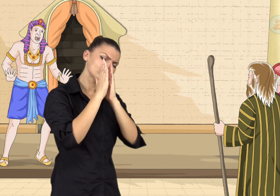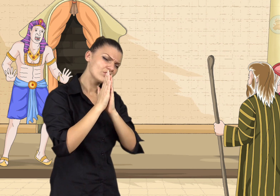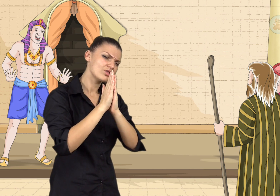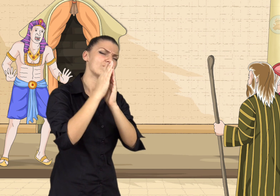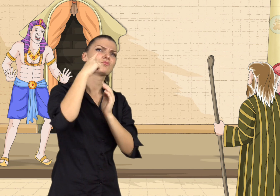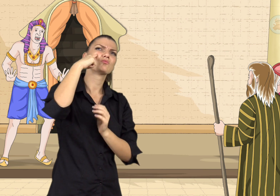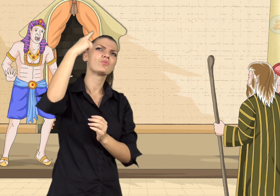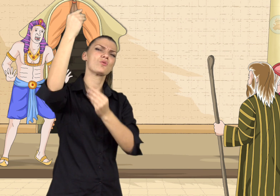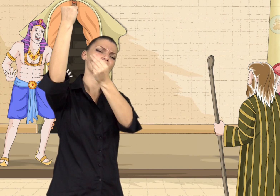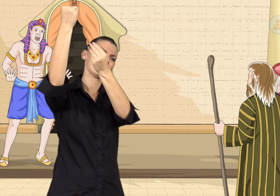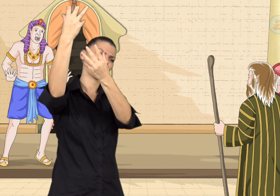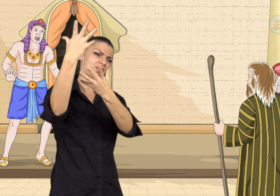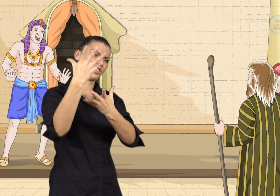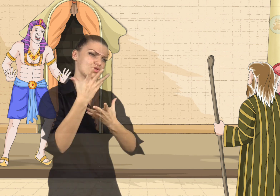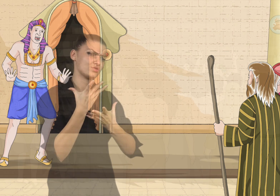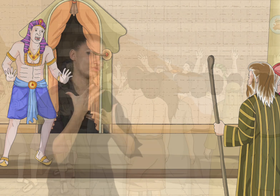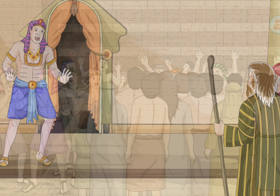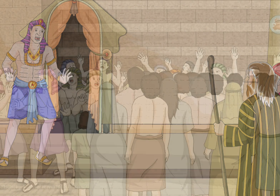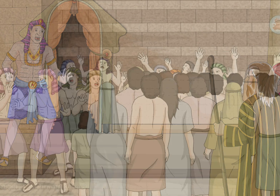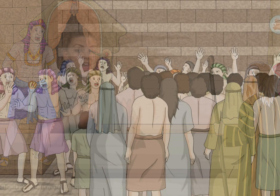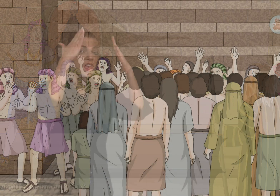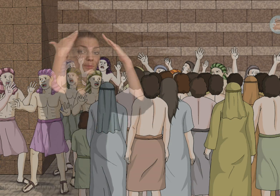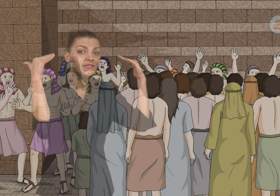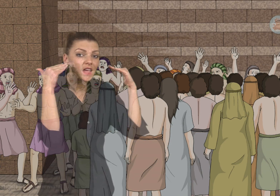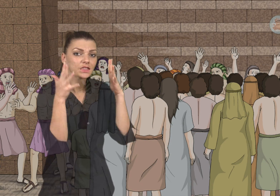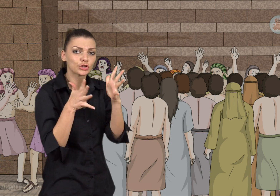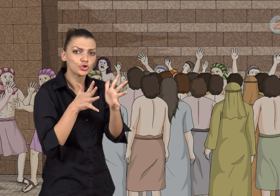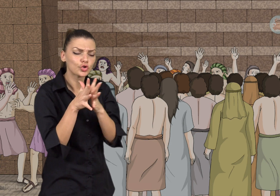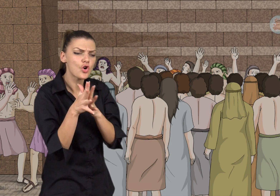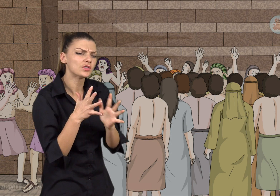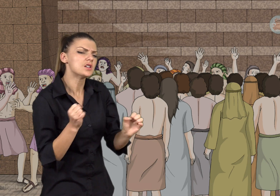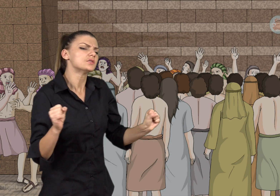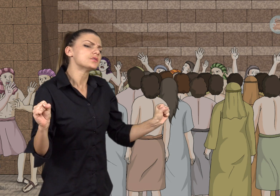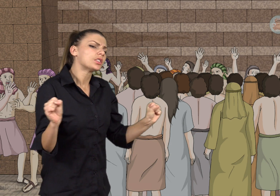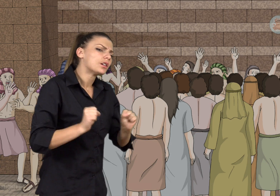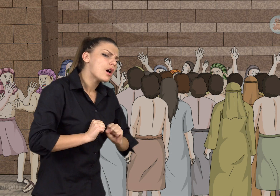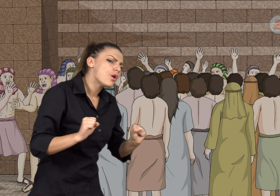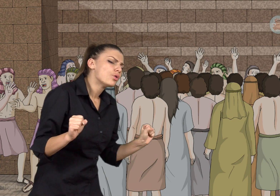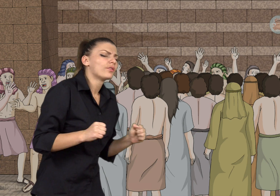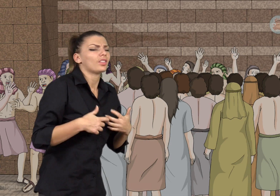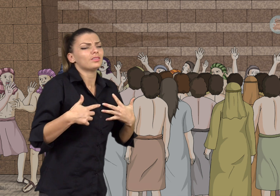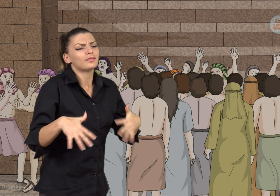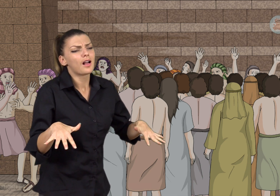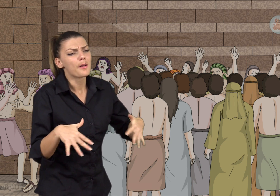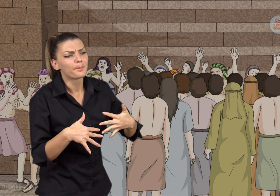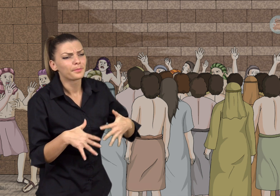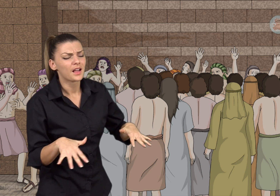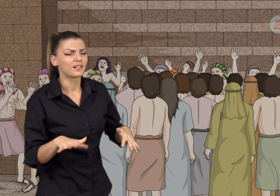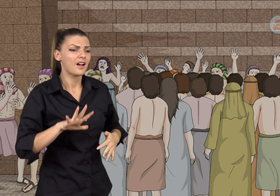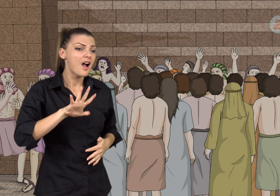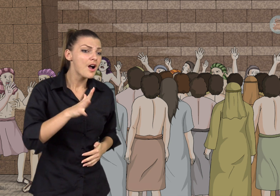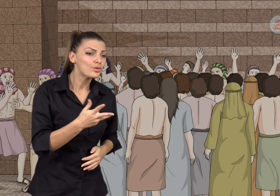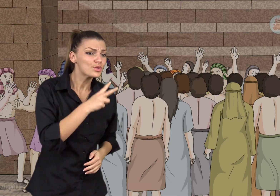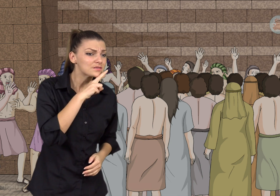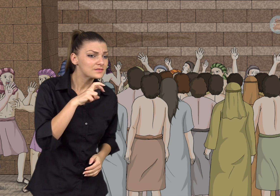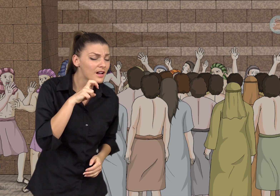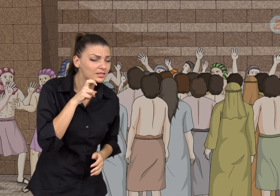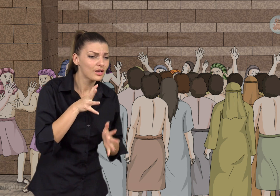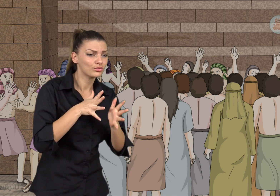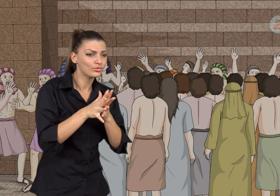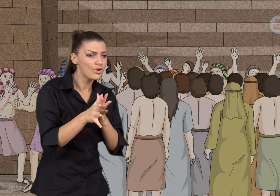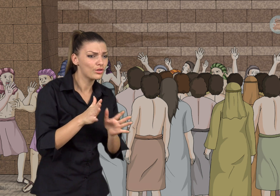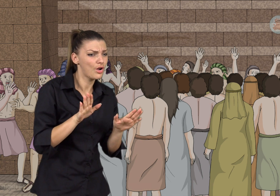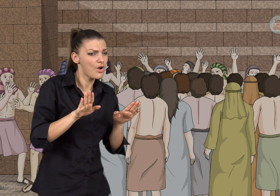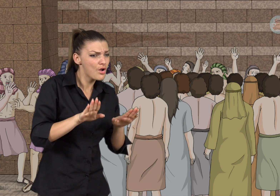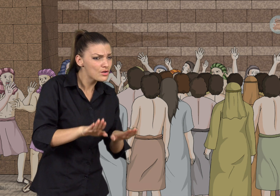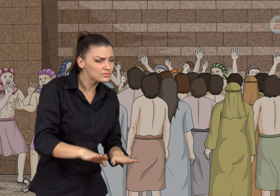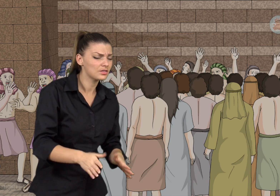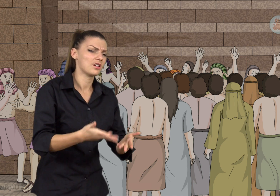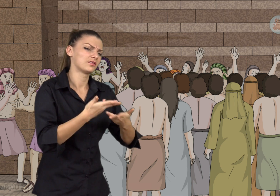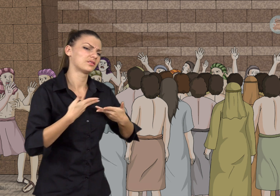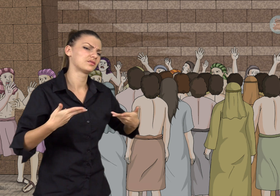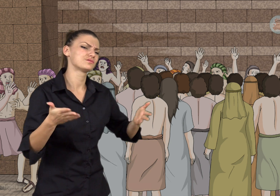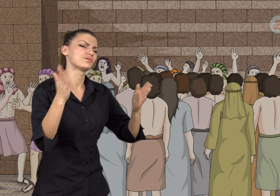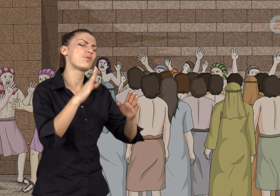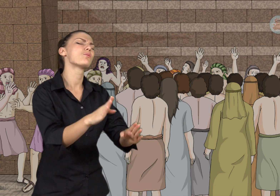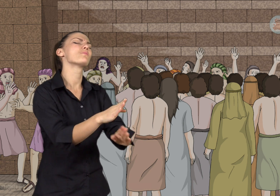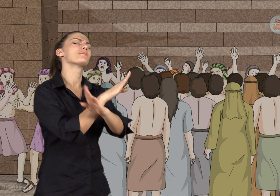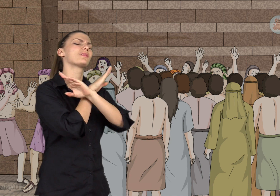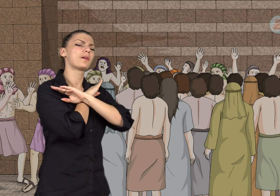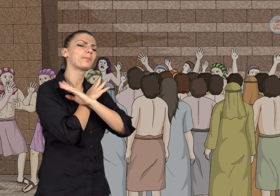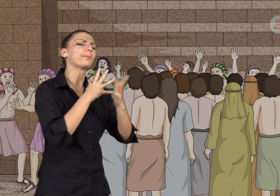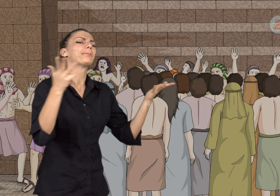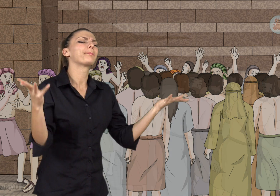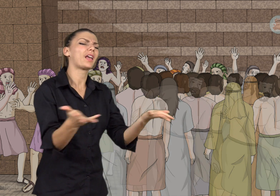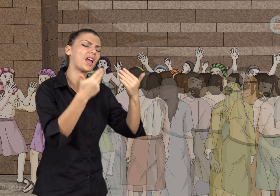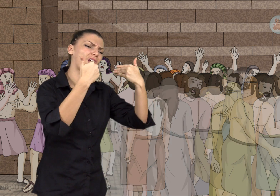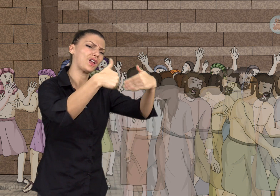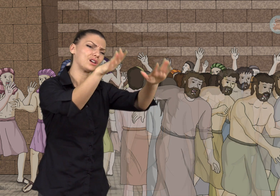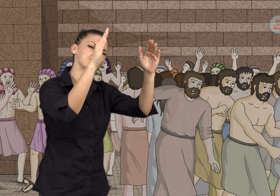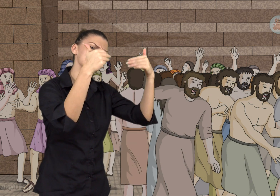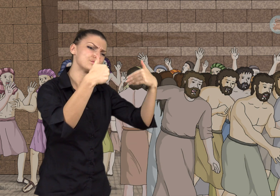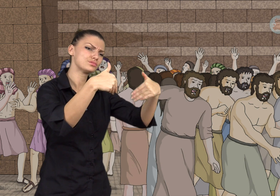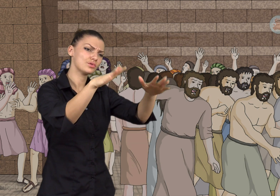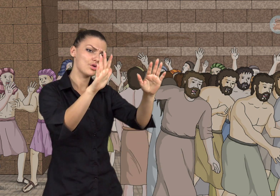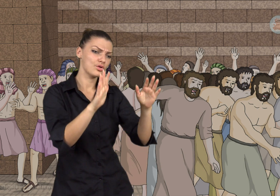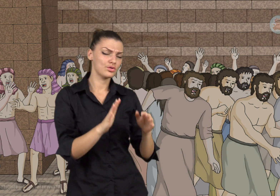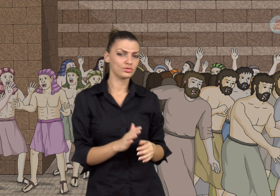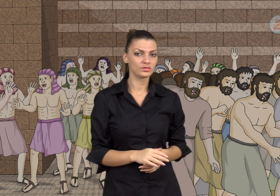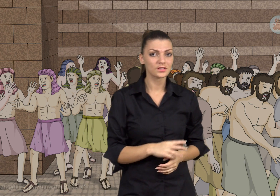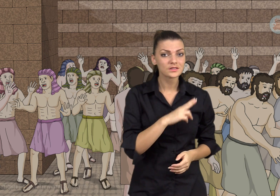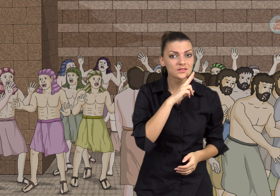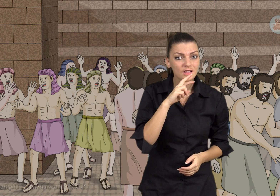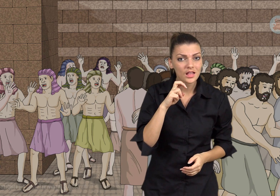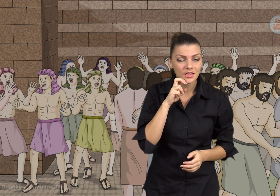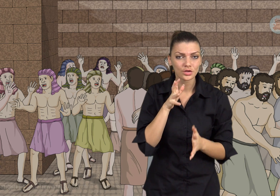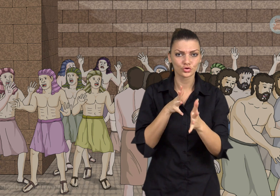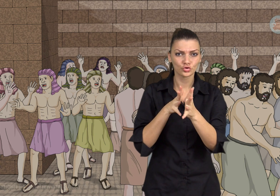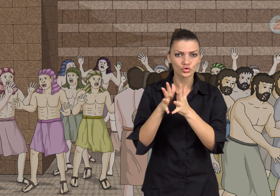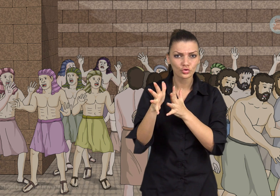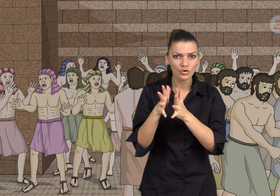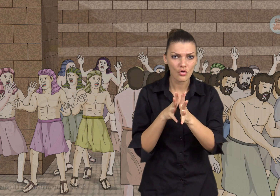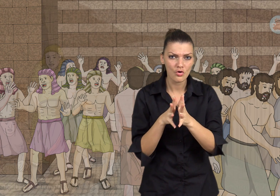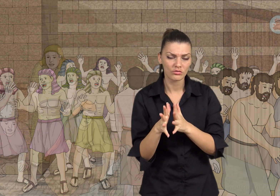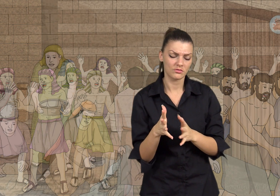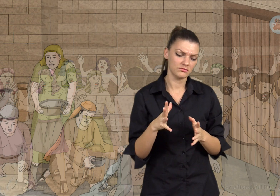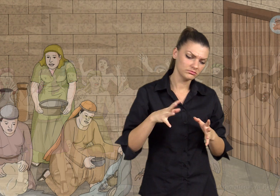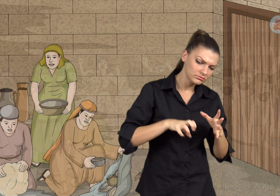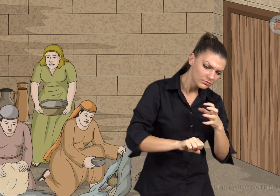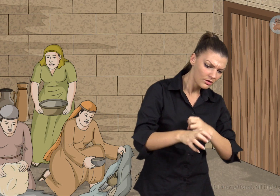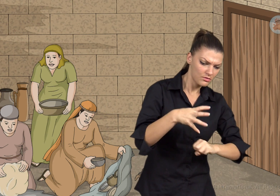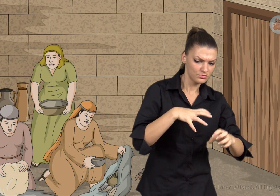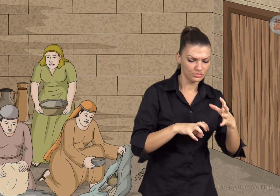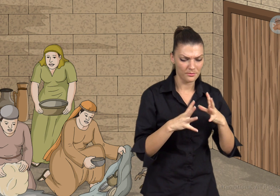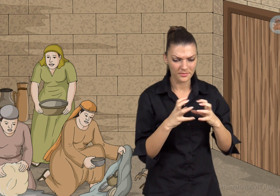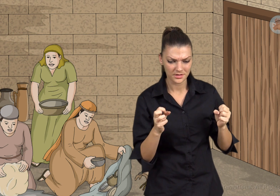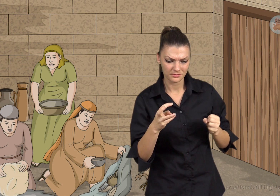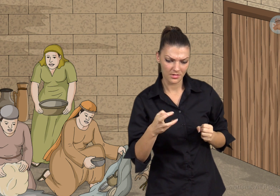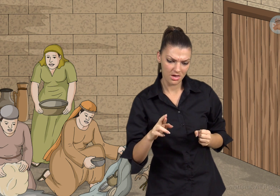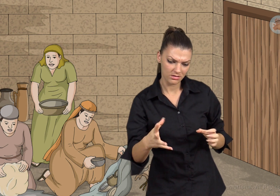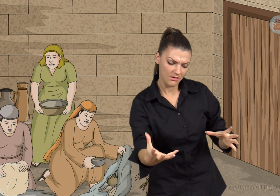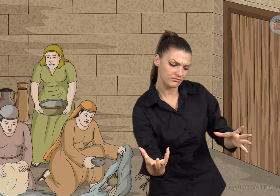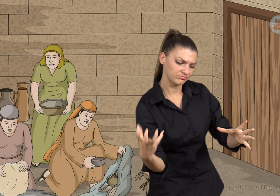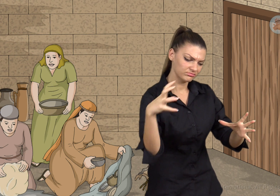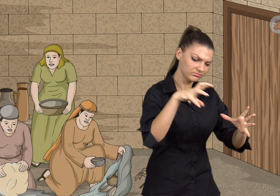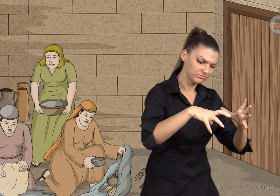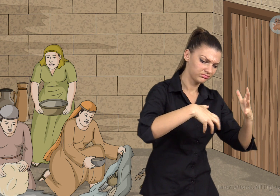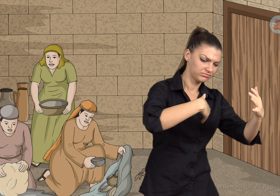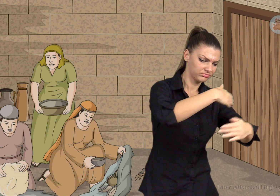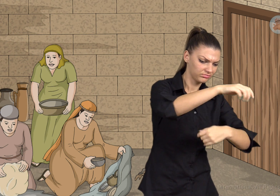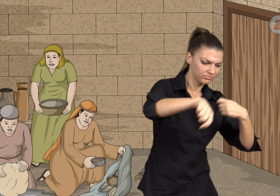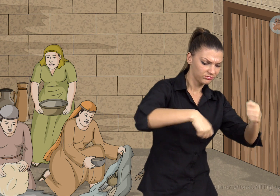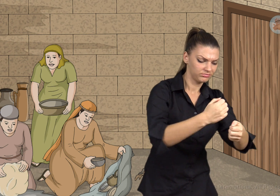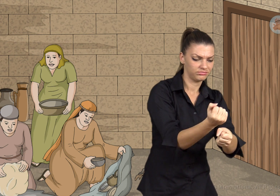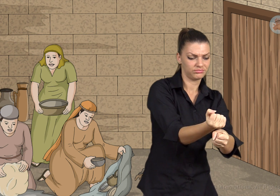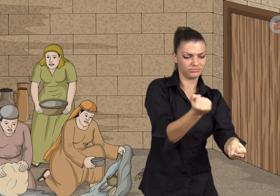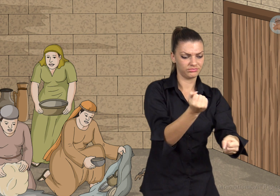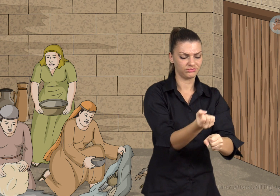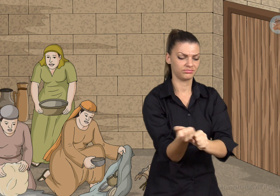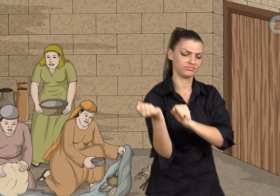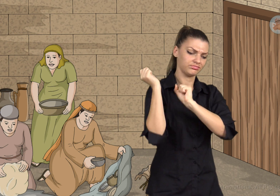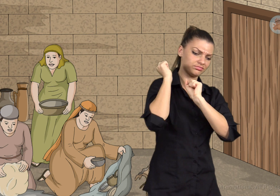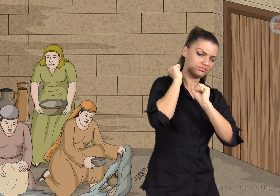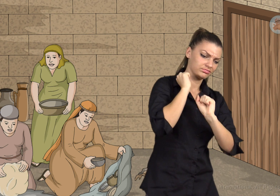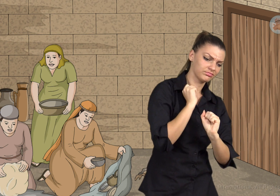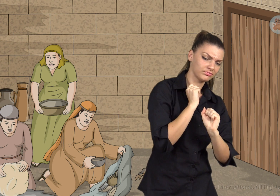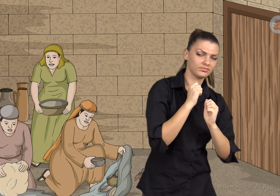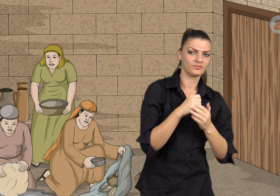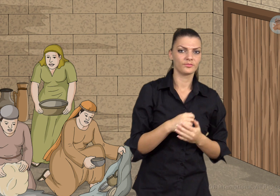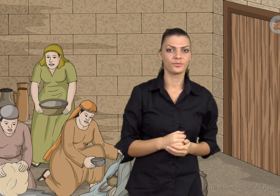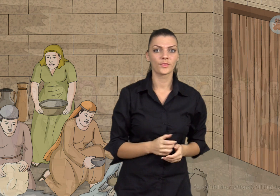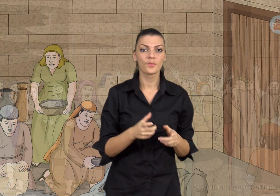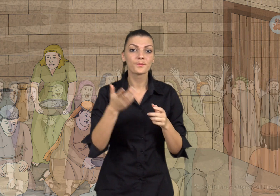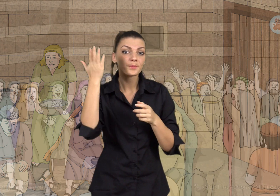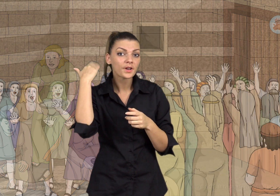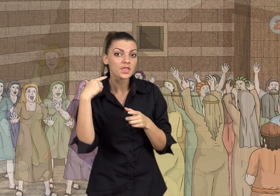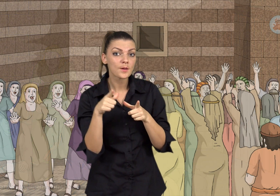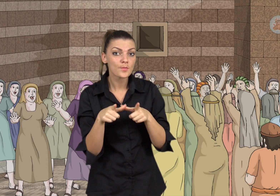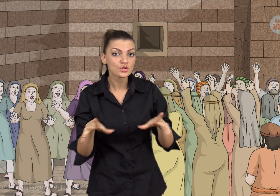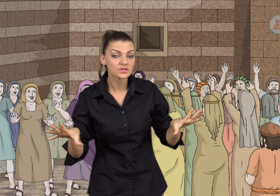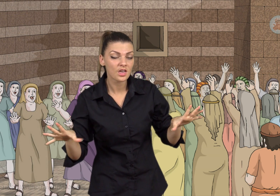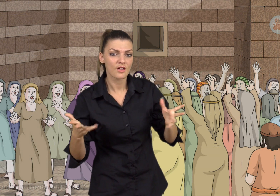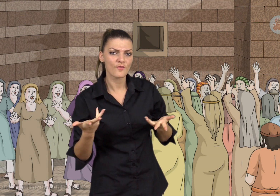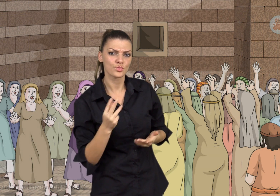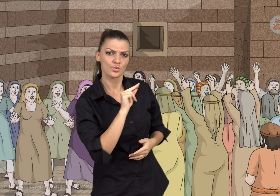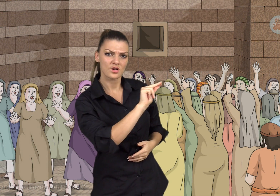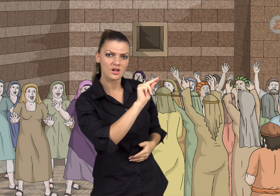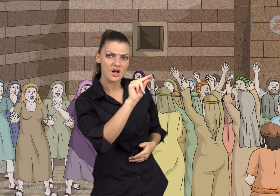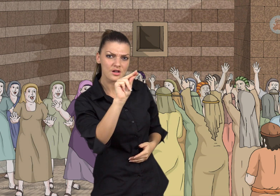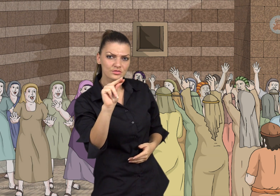And in order to send them out of the land quickly, the Egyptians urged the people on. “For otherwise,” they said, “we are all going to die!” So the people took their dough before it was leavened, carrying it on their shoulders in kneading bowls wrapped in clothing.